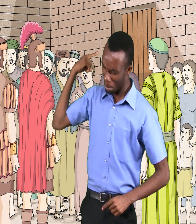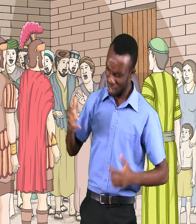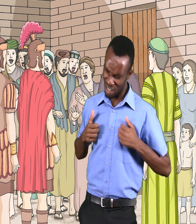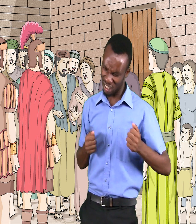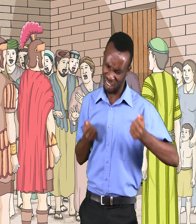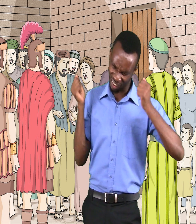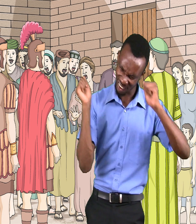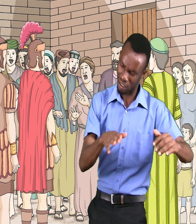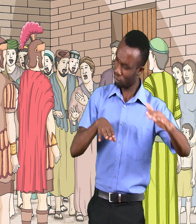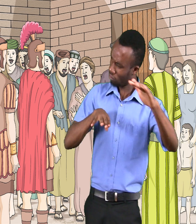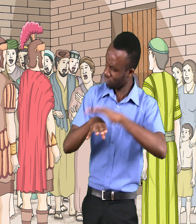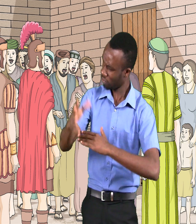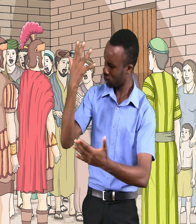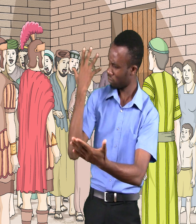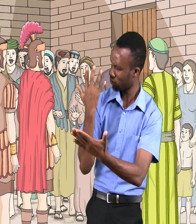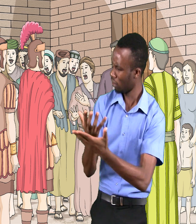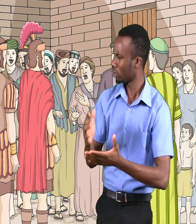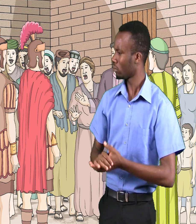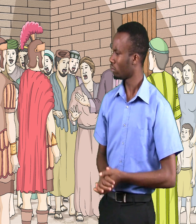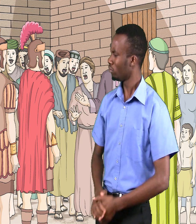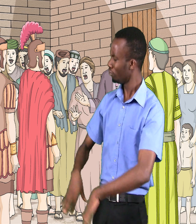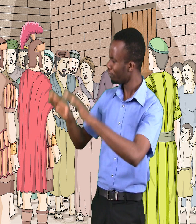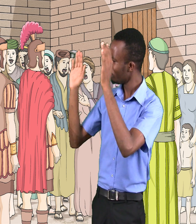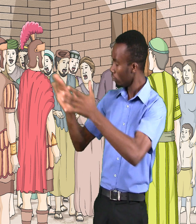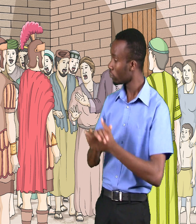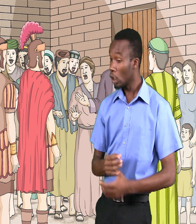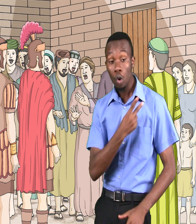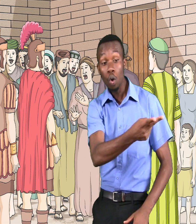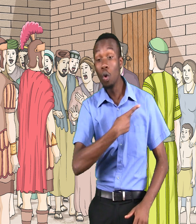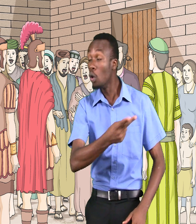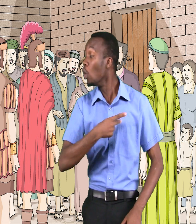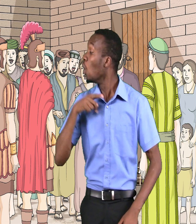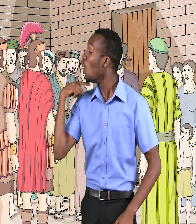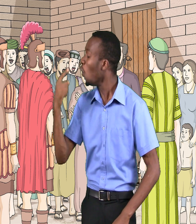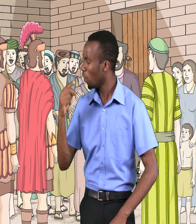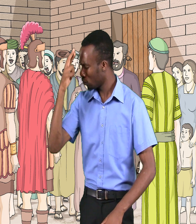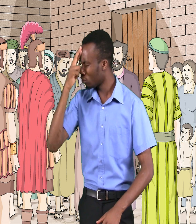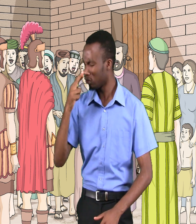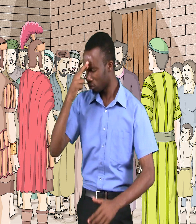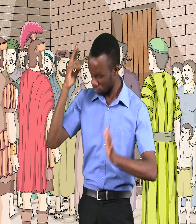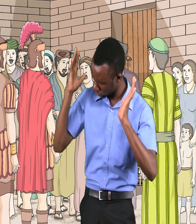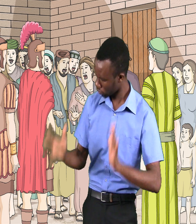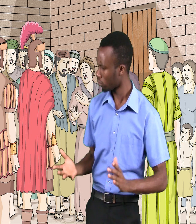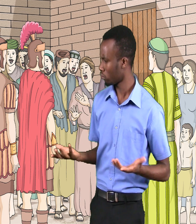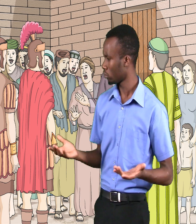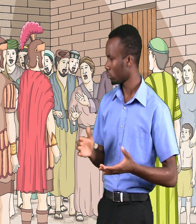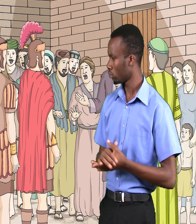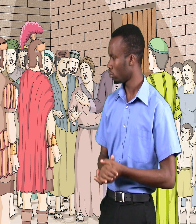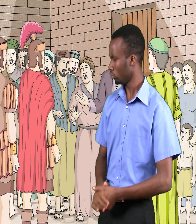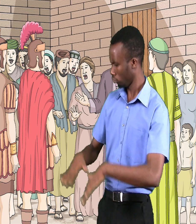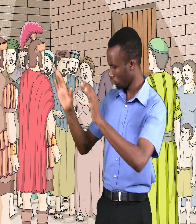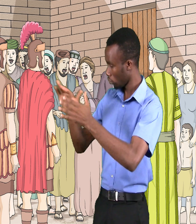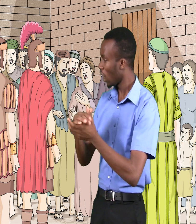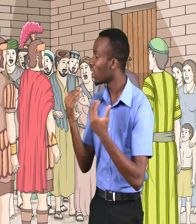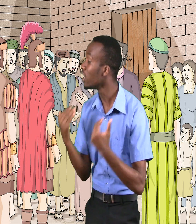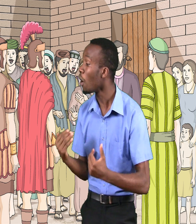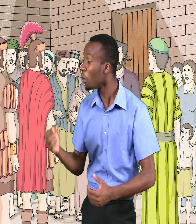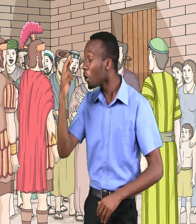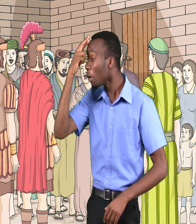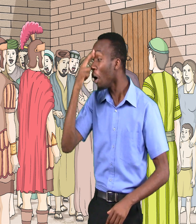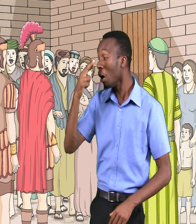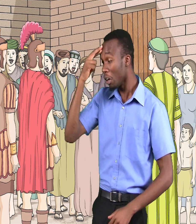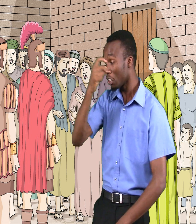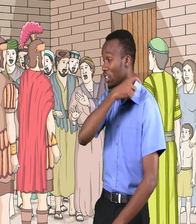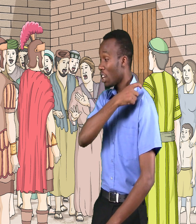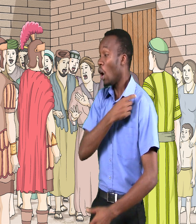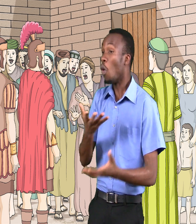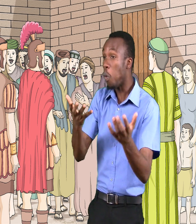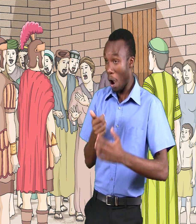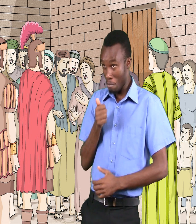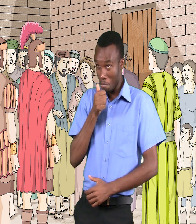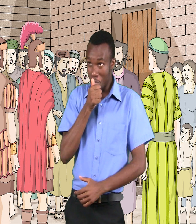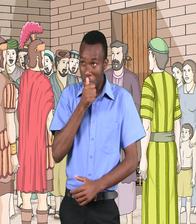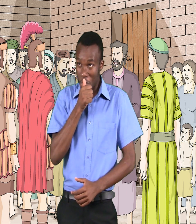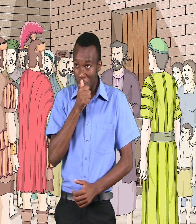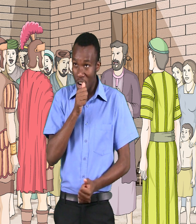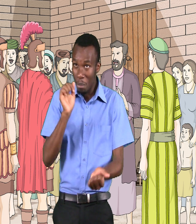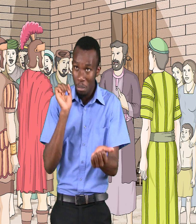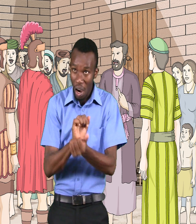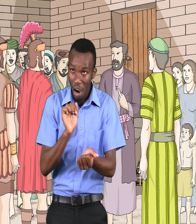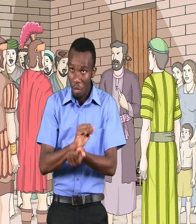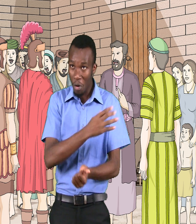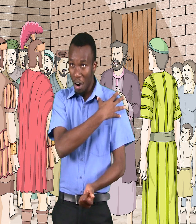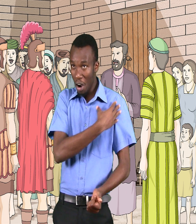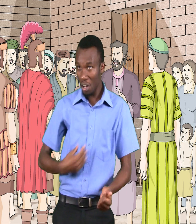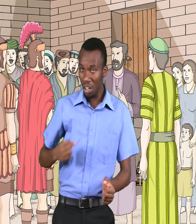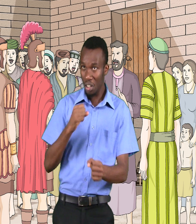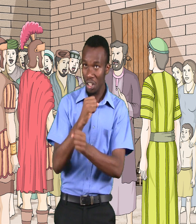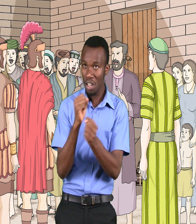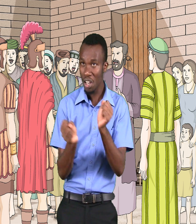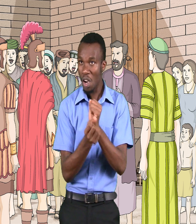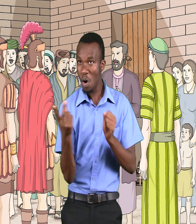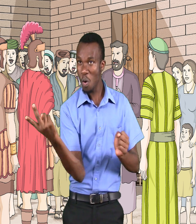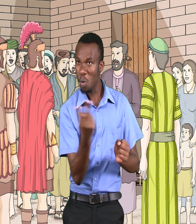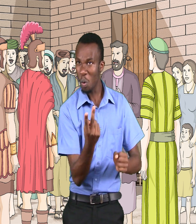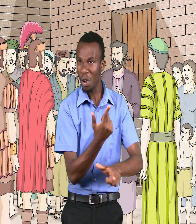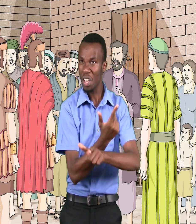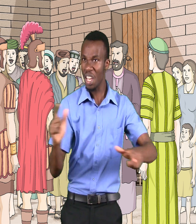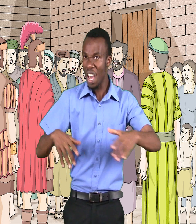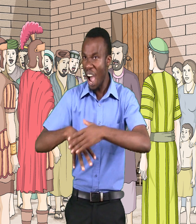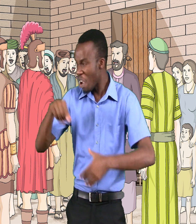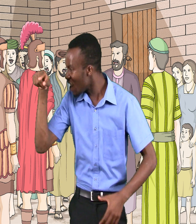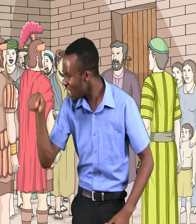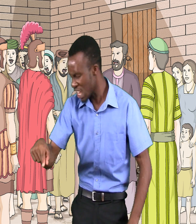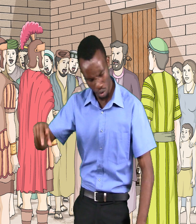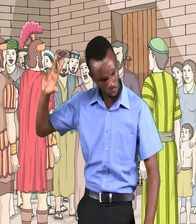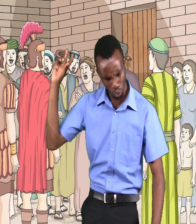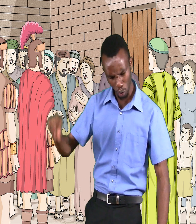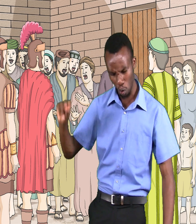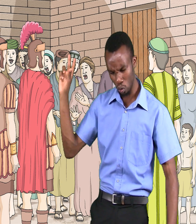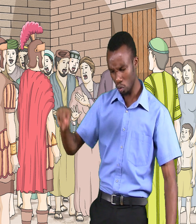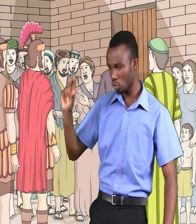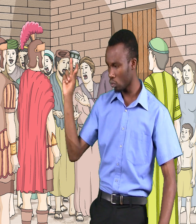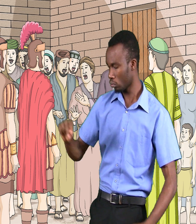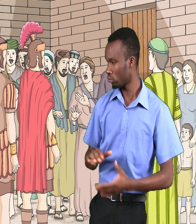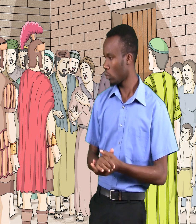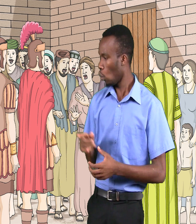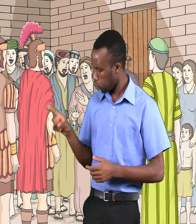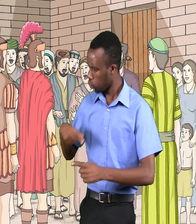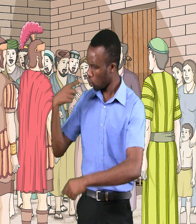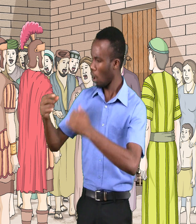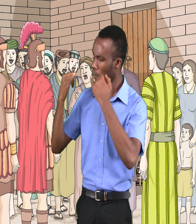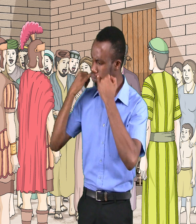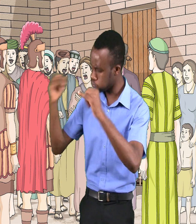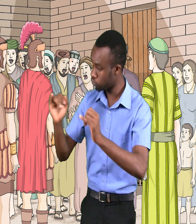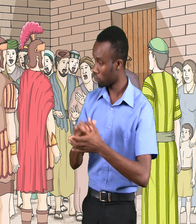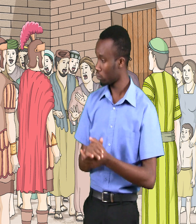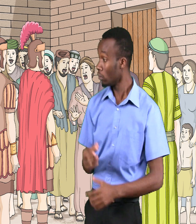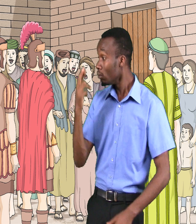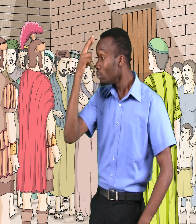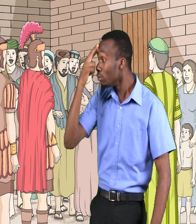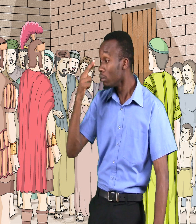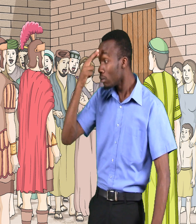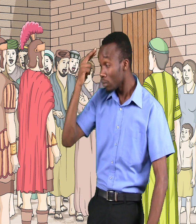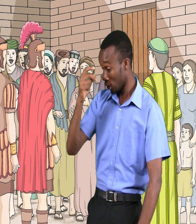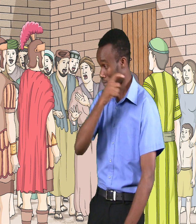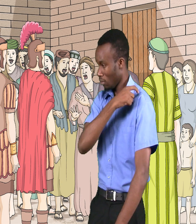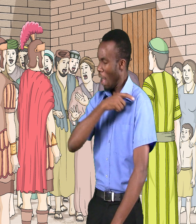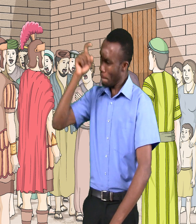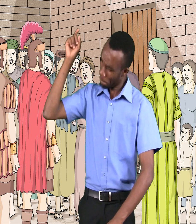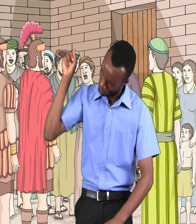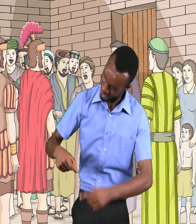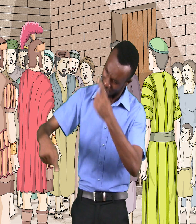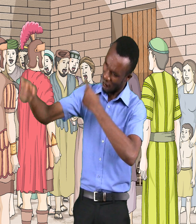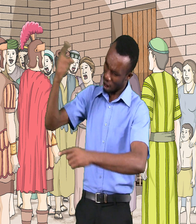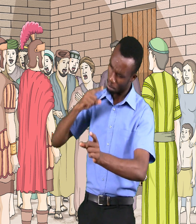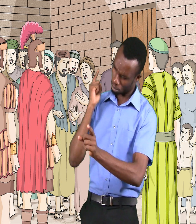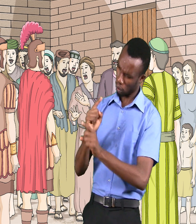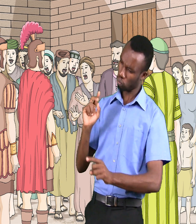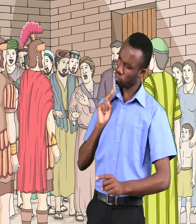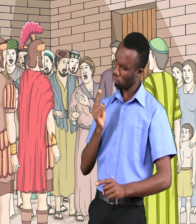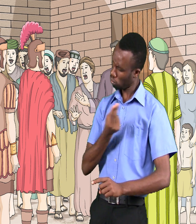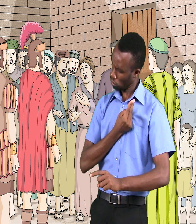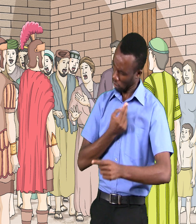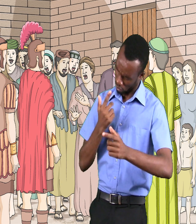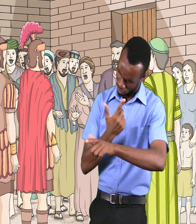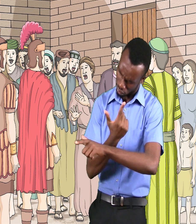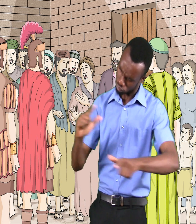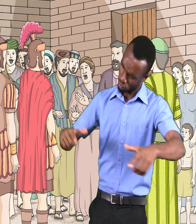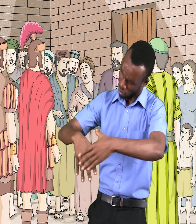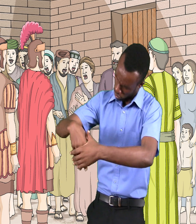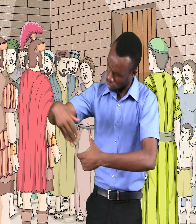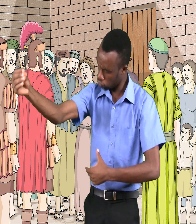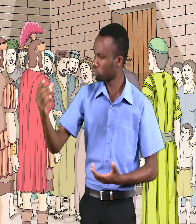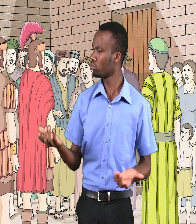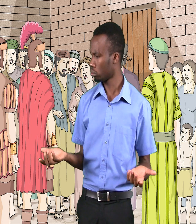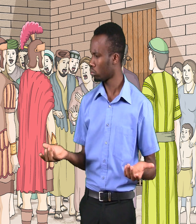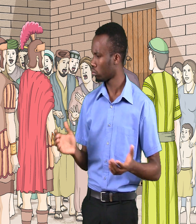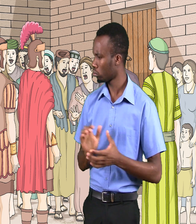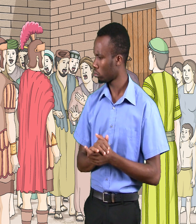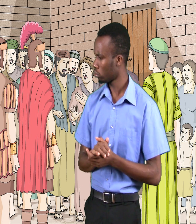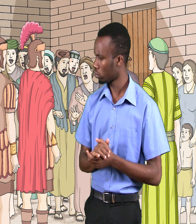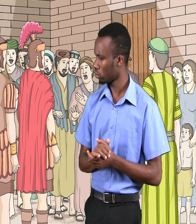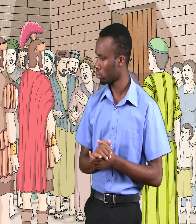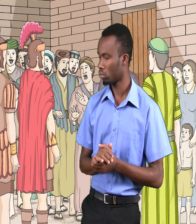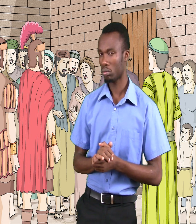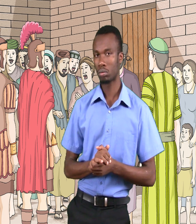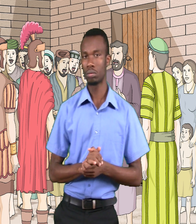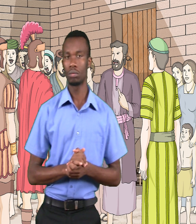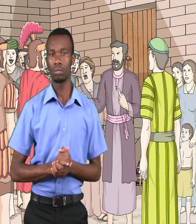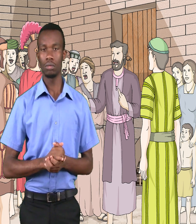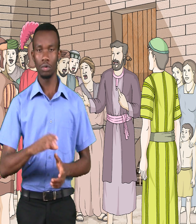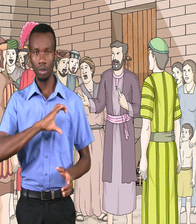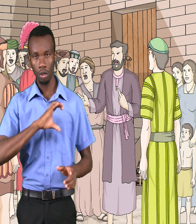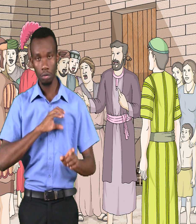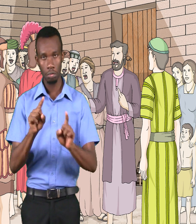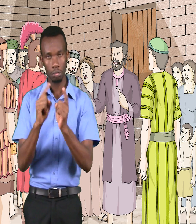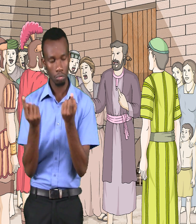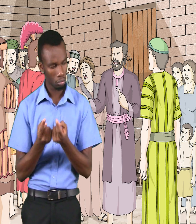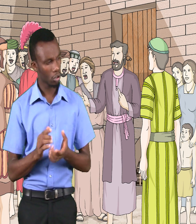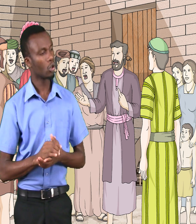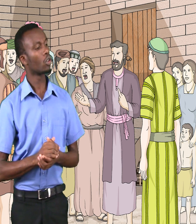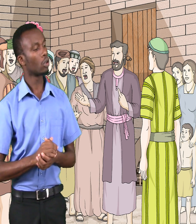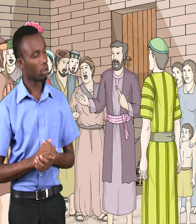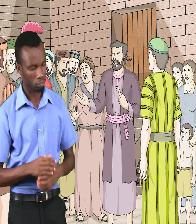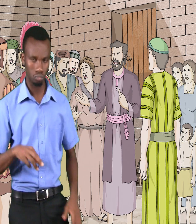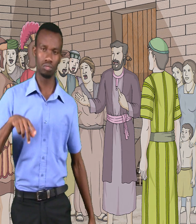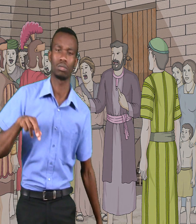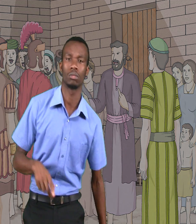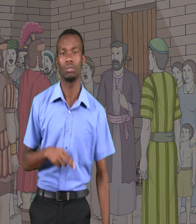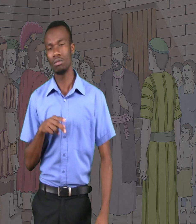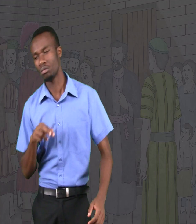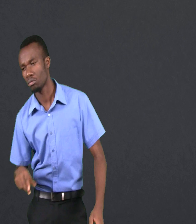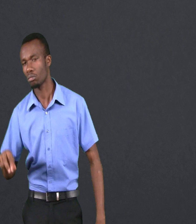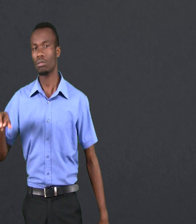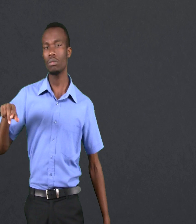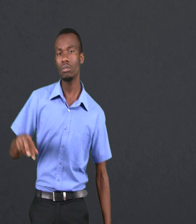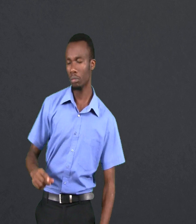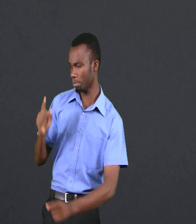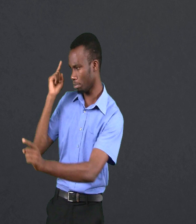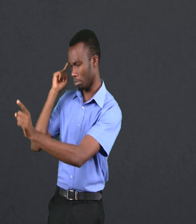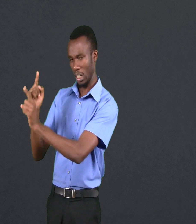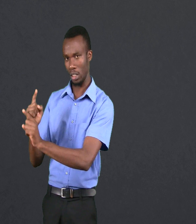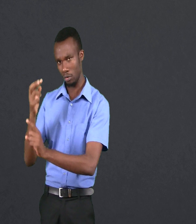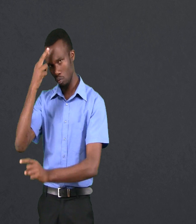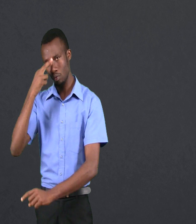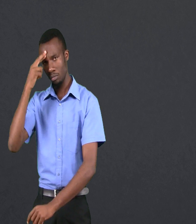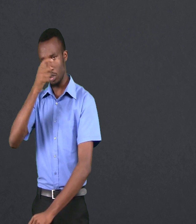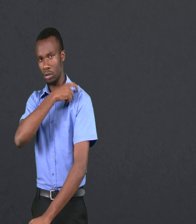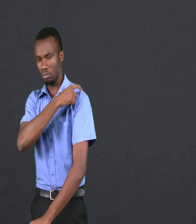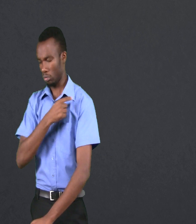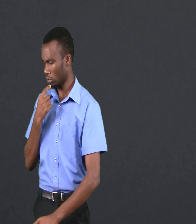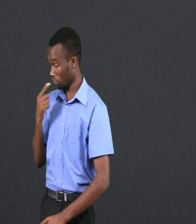Now you may go on your way in peace.” But Paul said to the officers, “They beat us publicly without a trial and threw us into prison, even though we are Roman citizens.